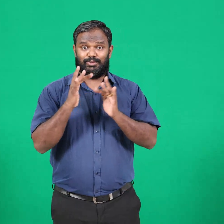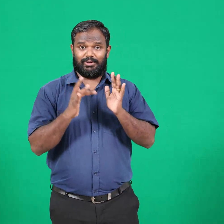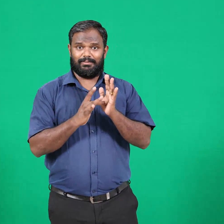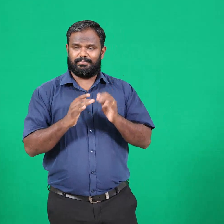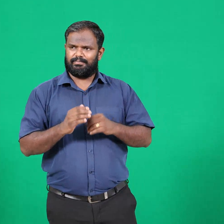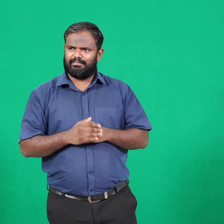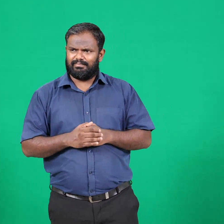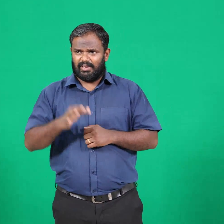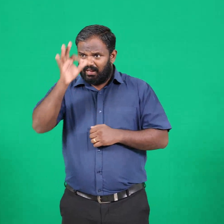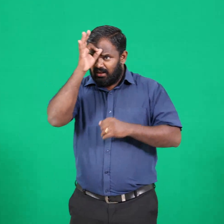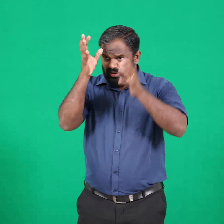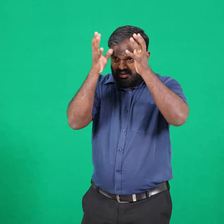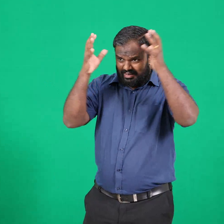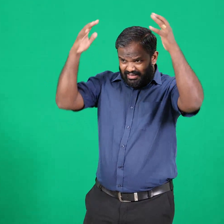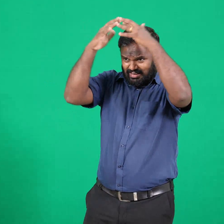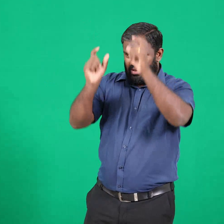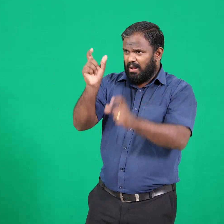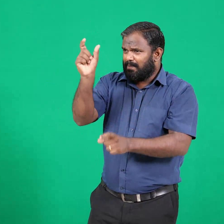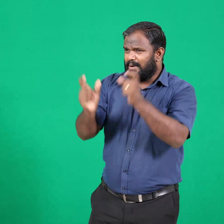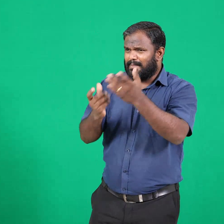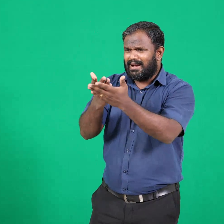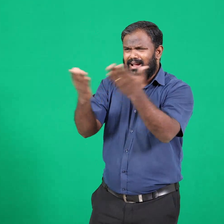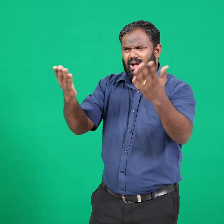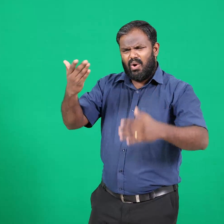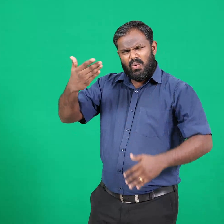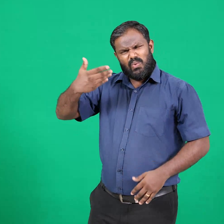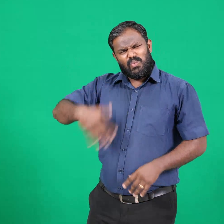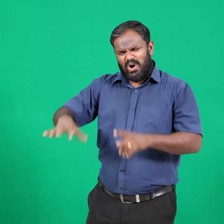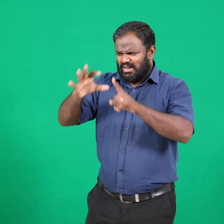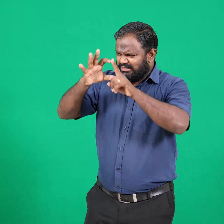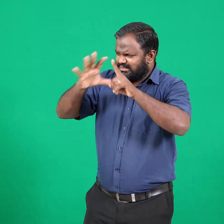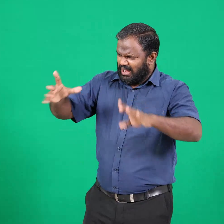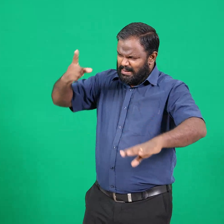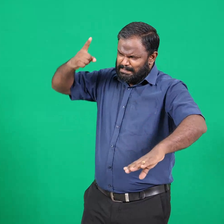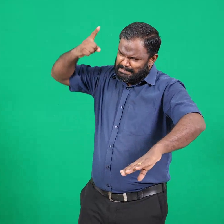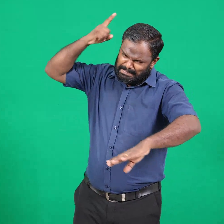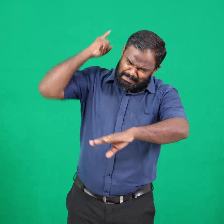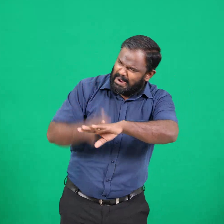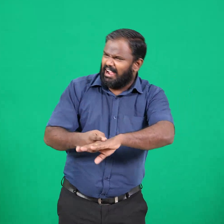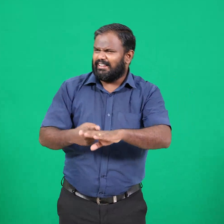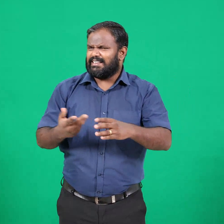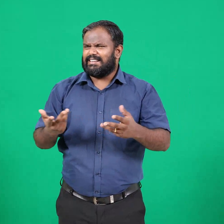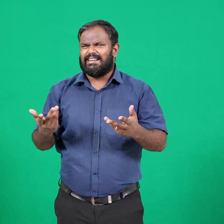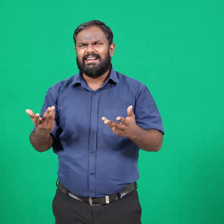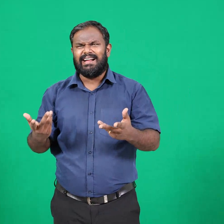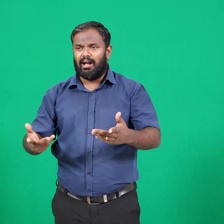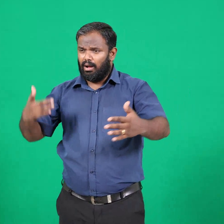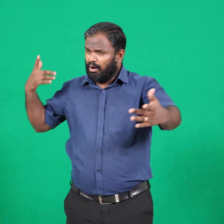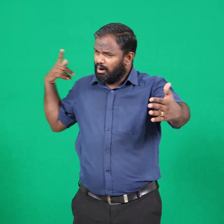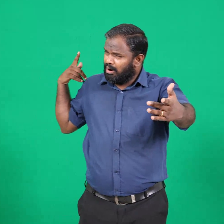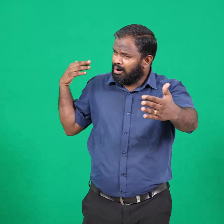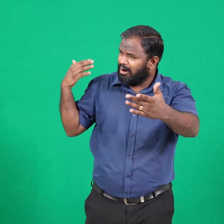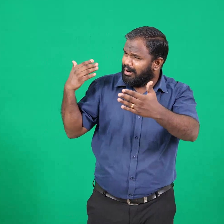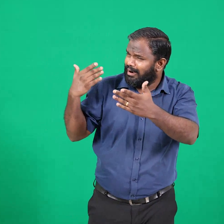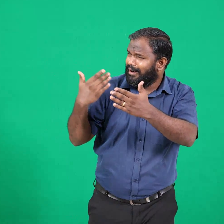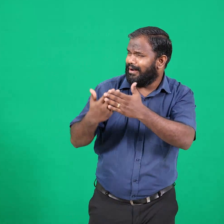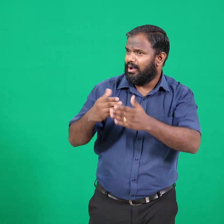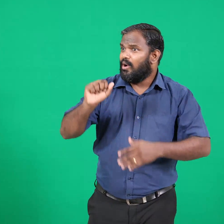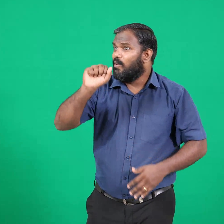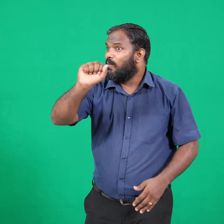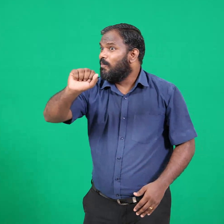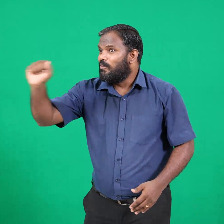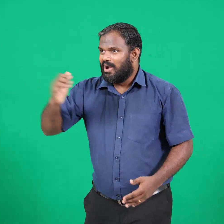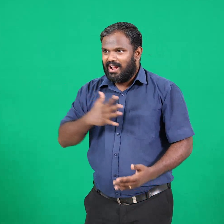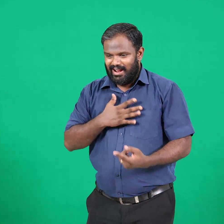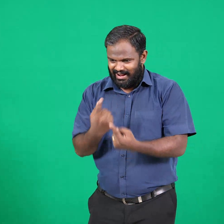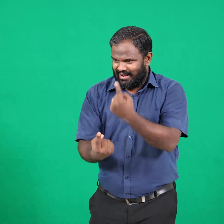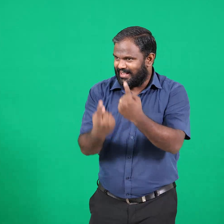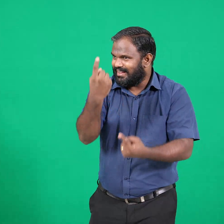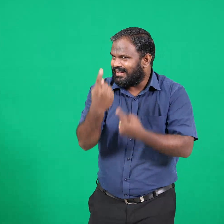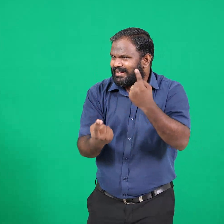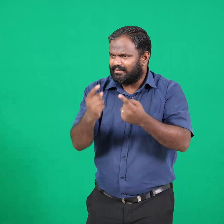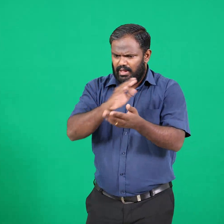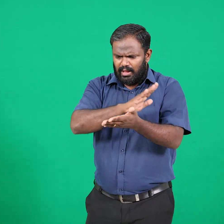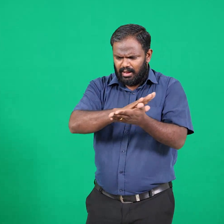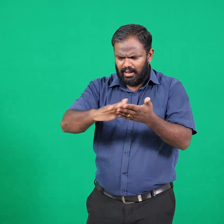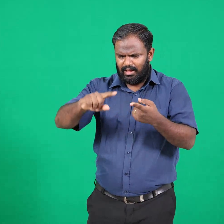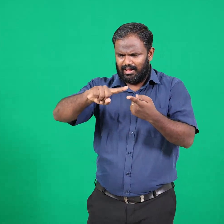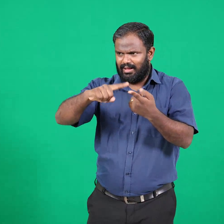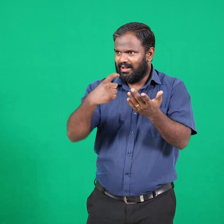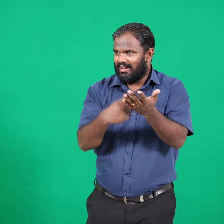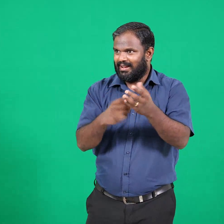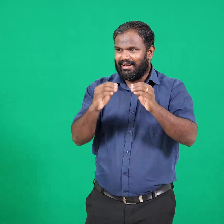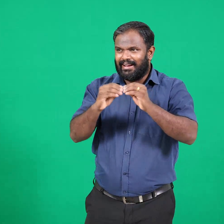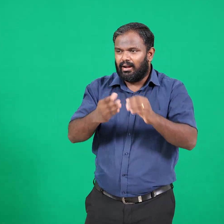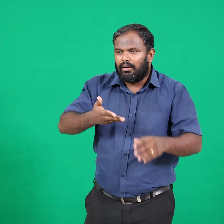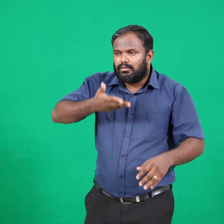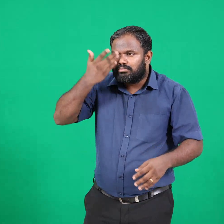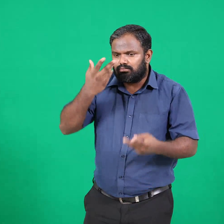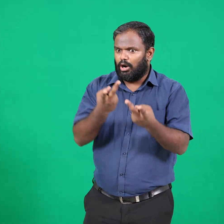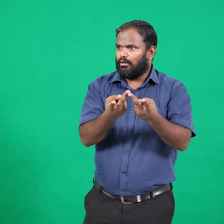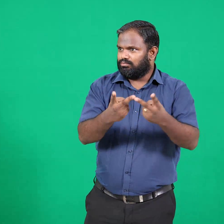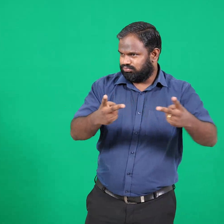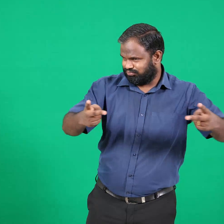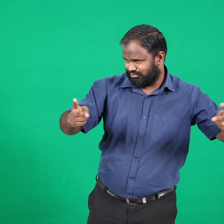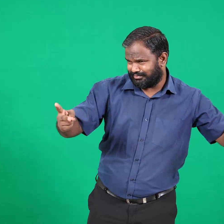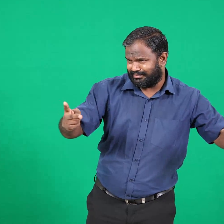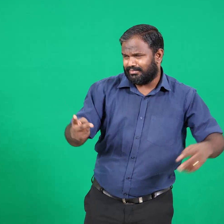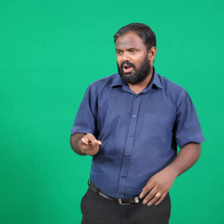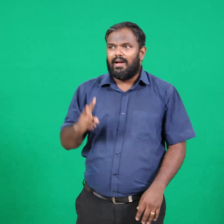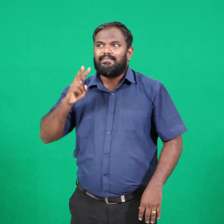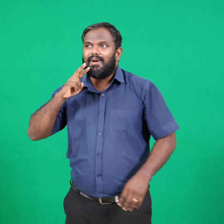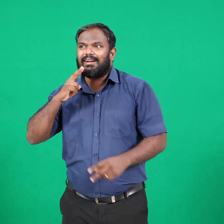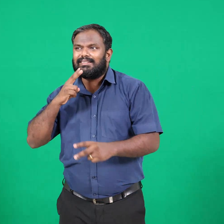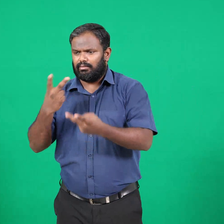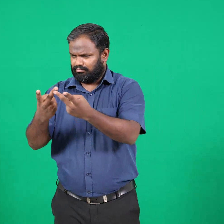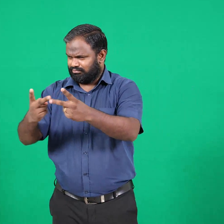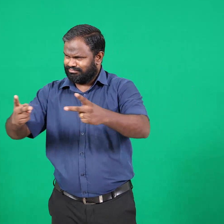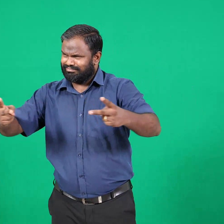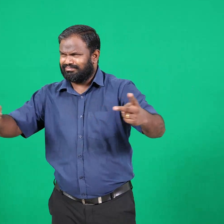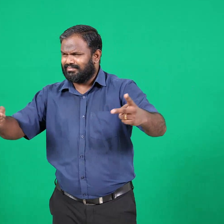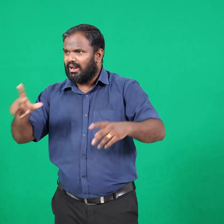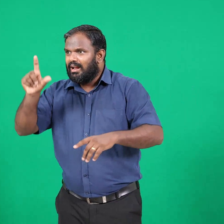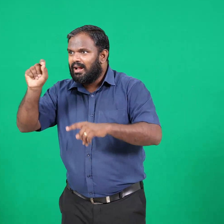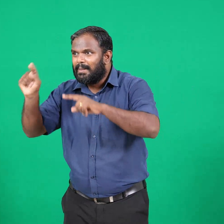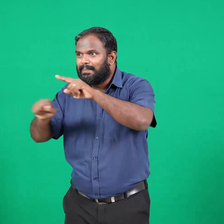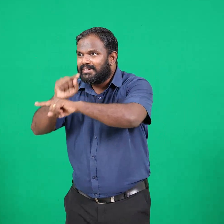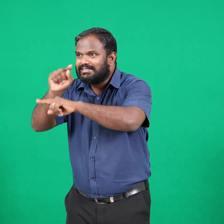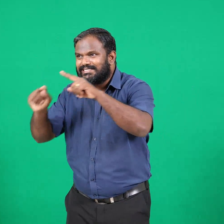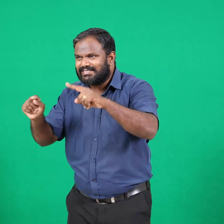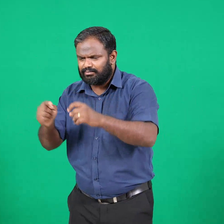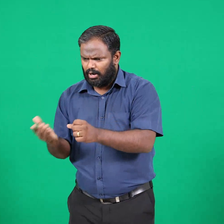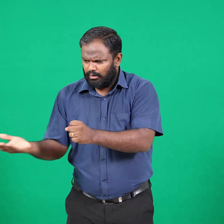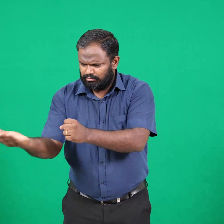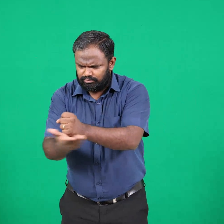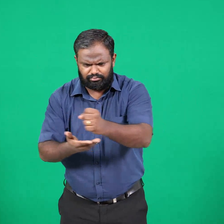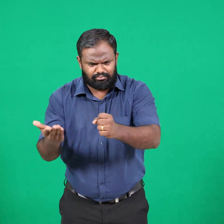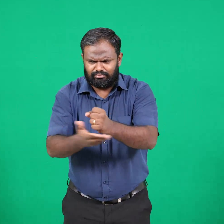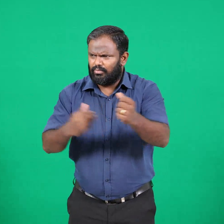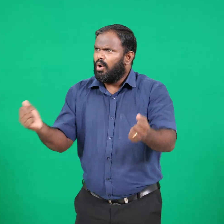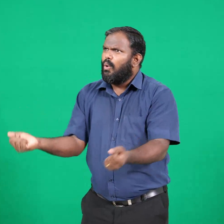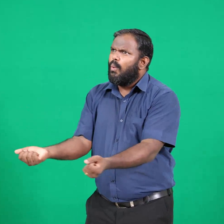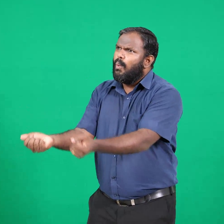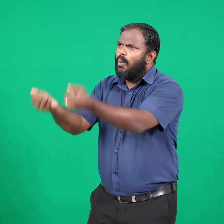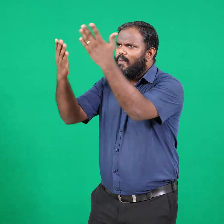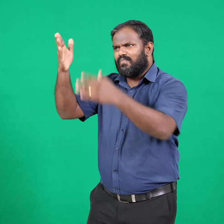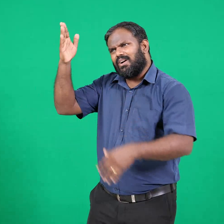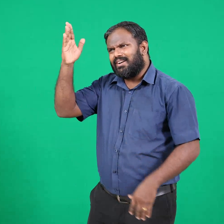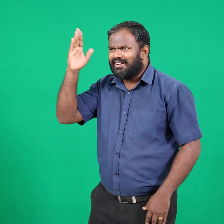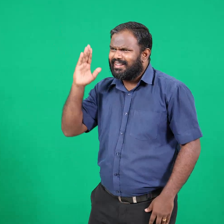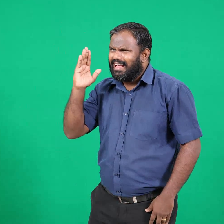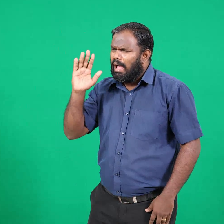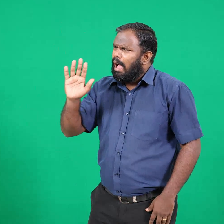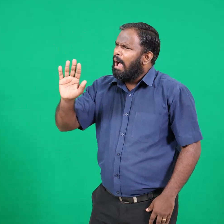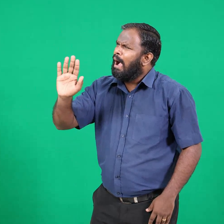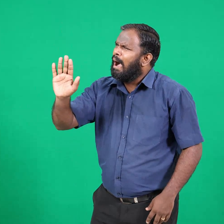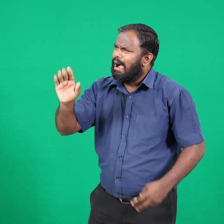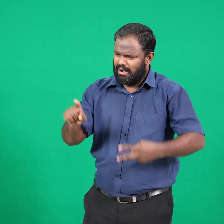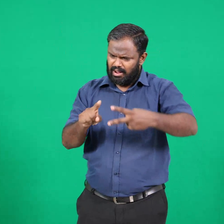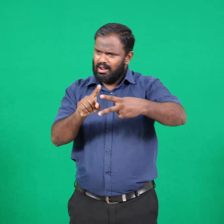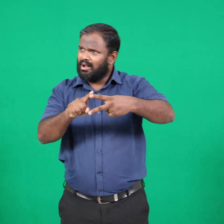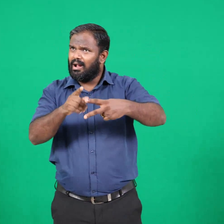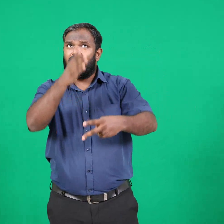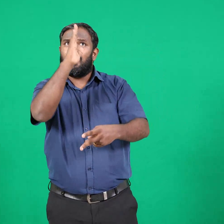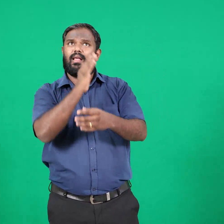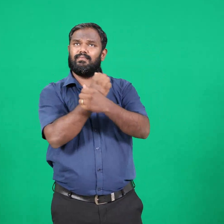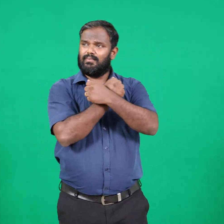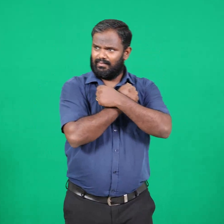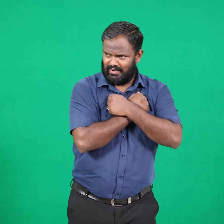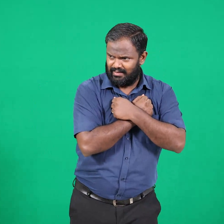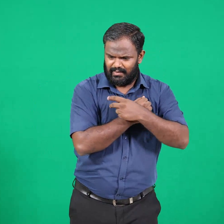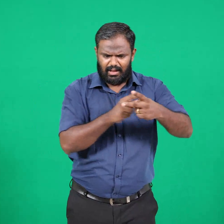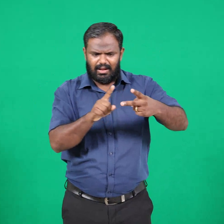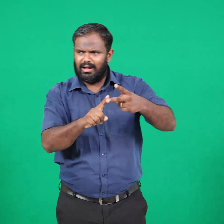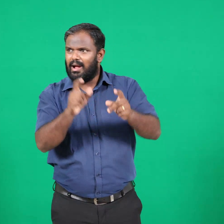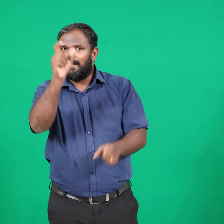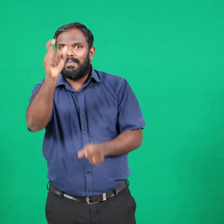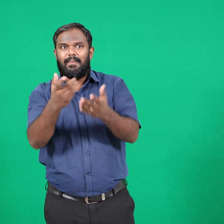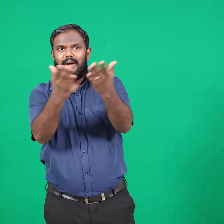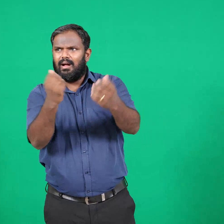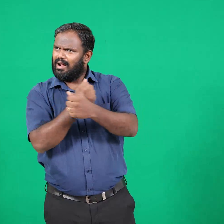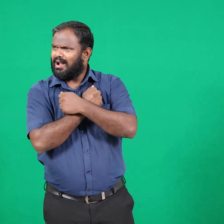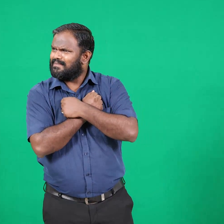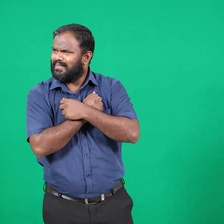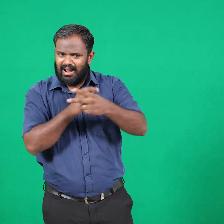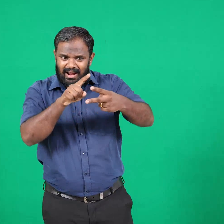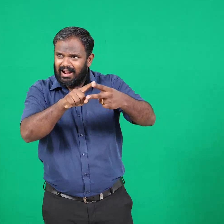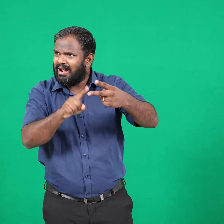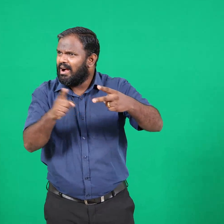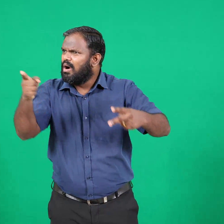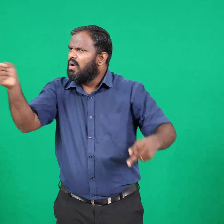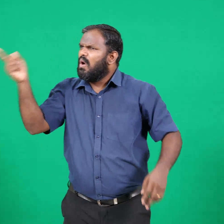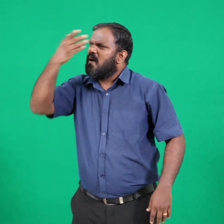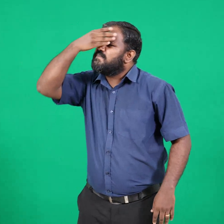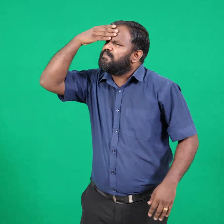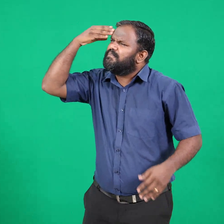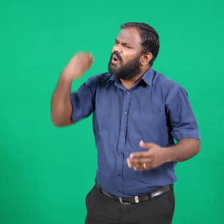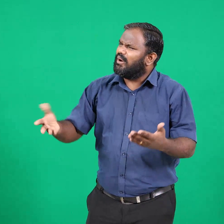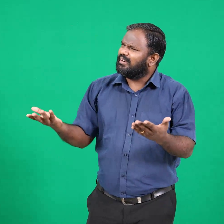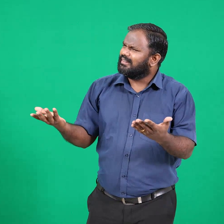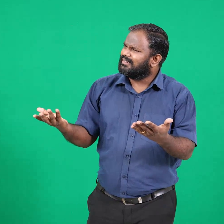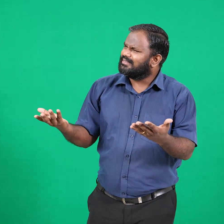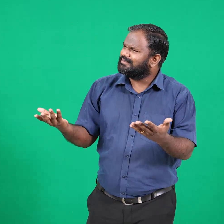You pay tithes of mint, rue, and every herb, but you disregard justice and the love of God.